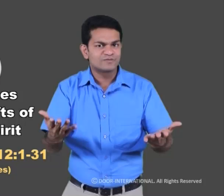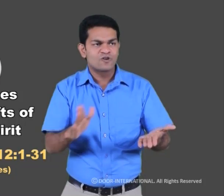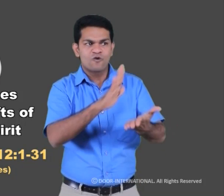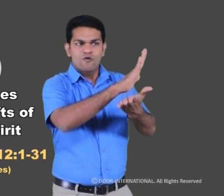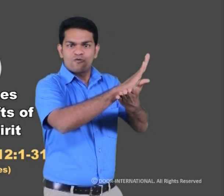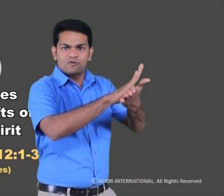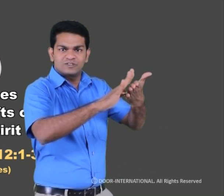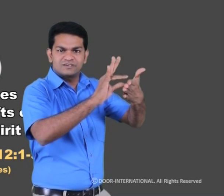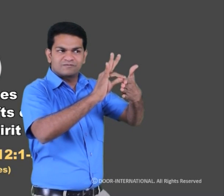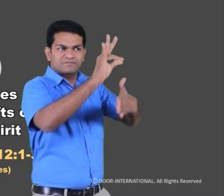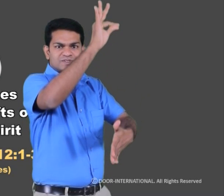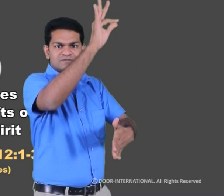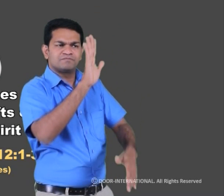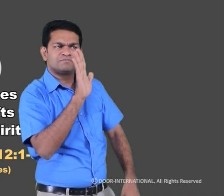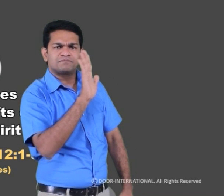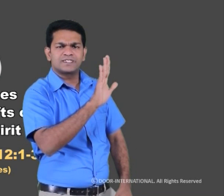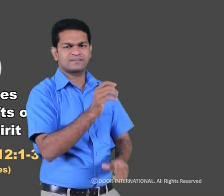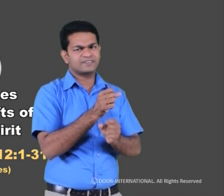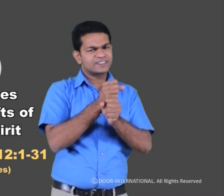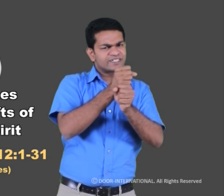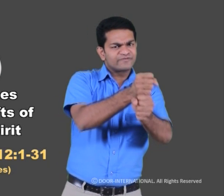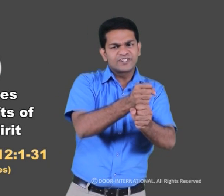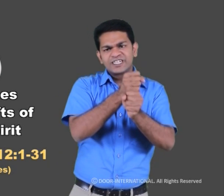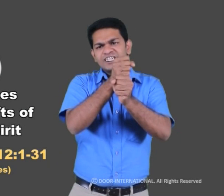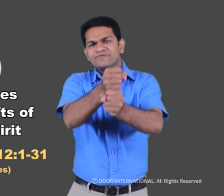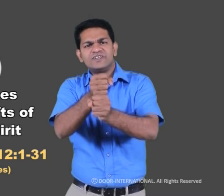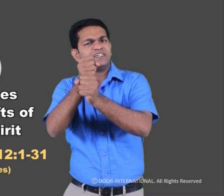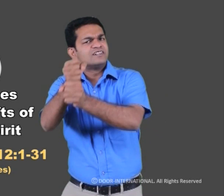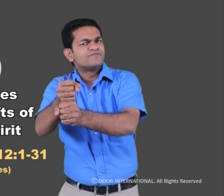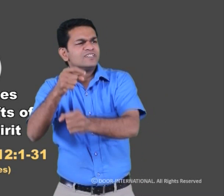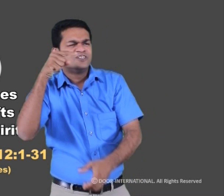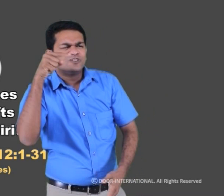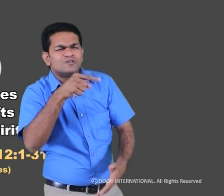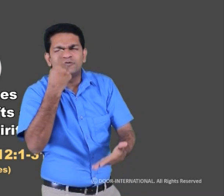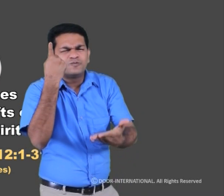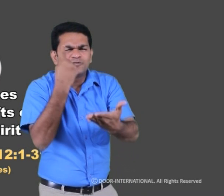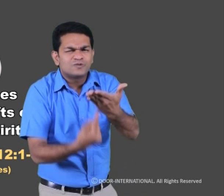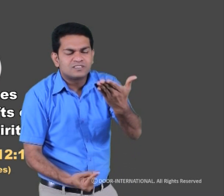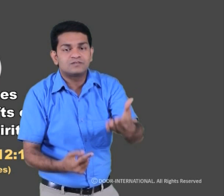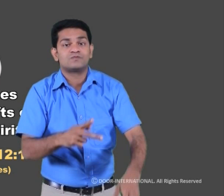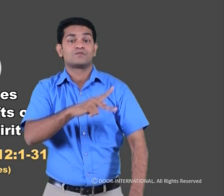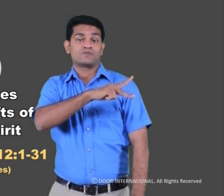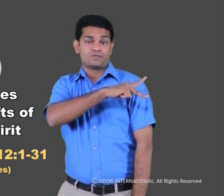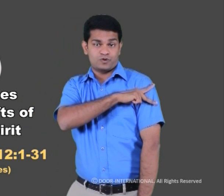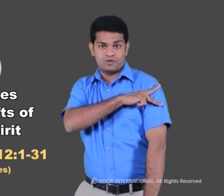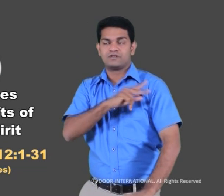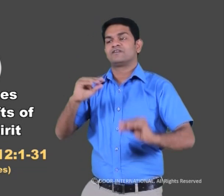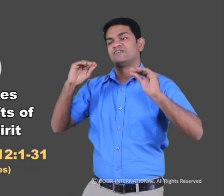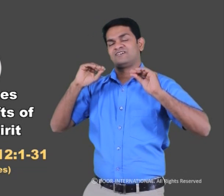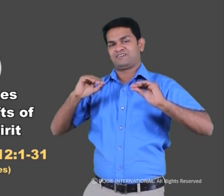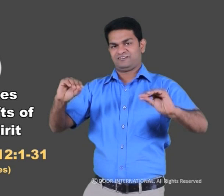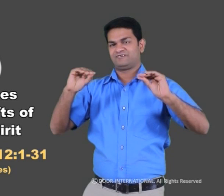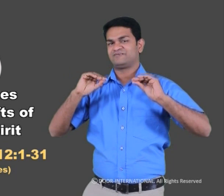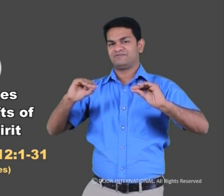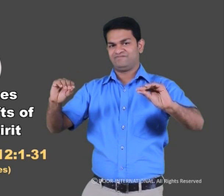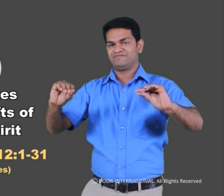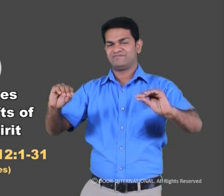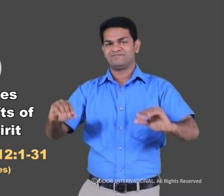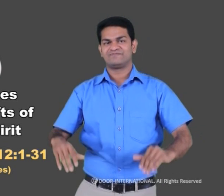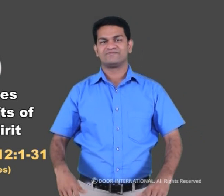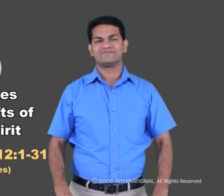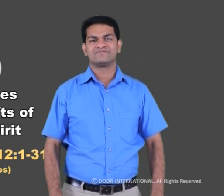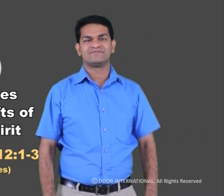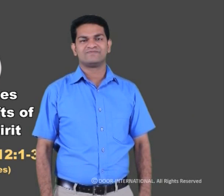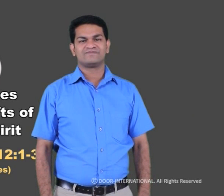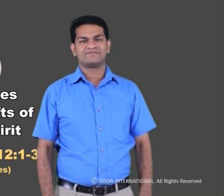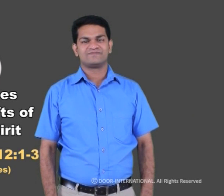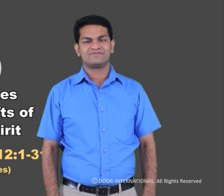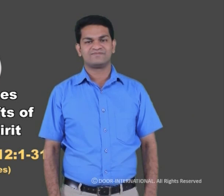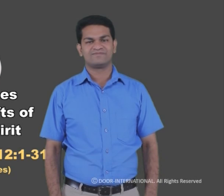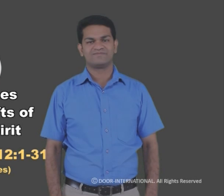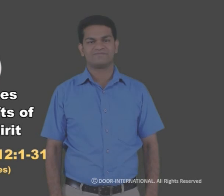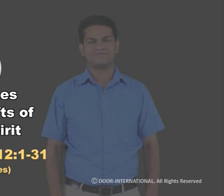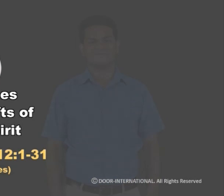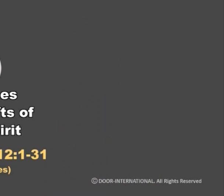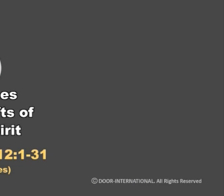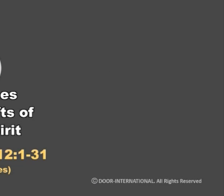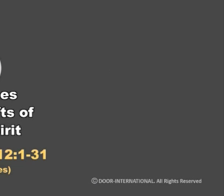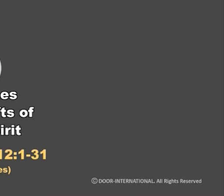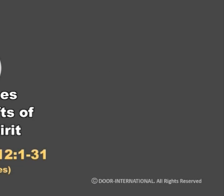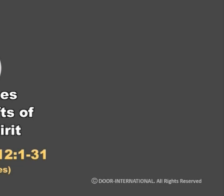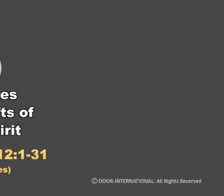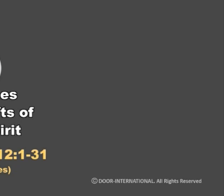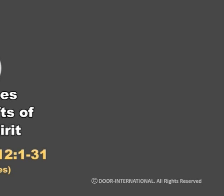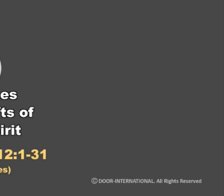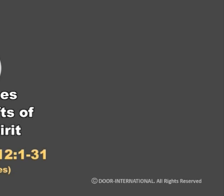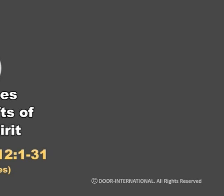Paul teaches about the gifts of the Holy Spirit